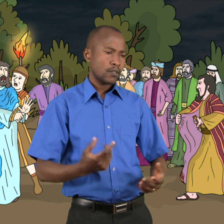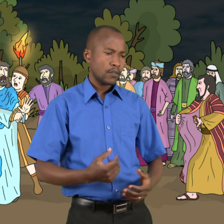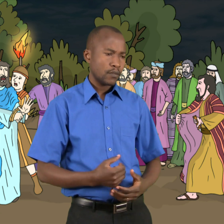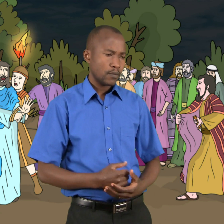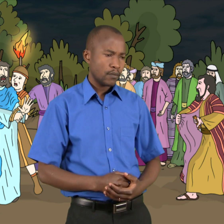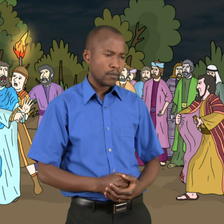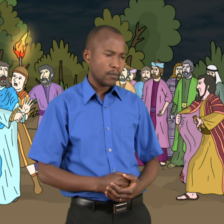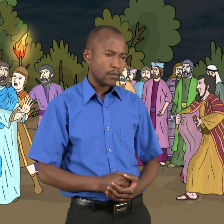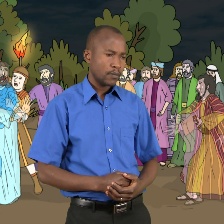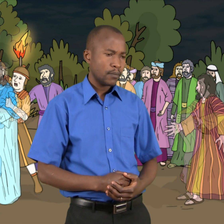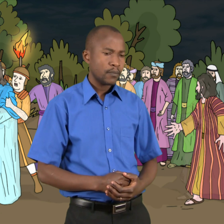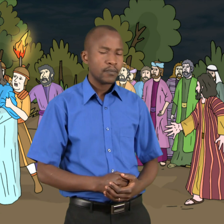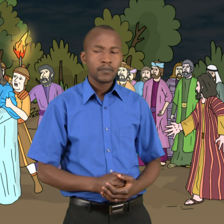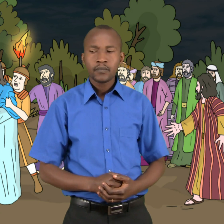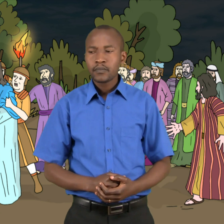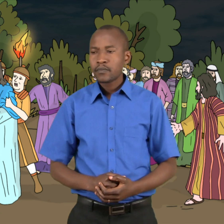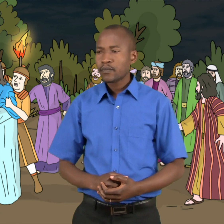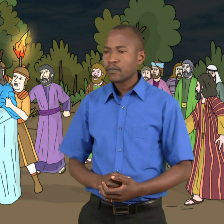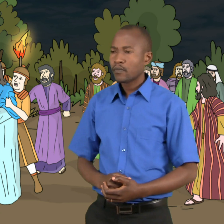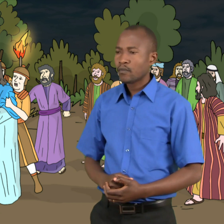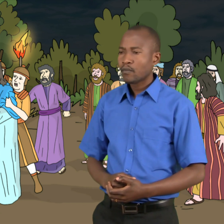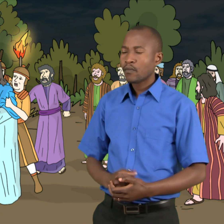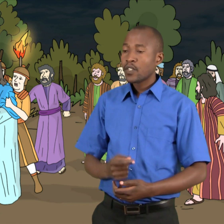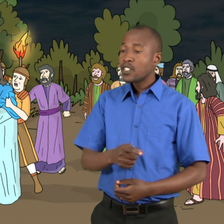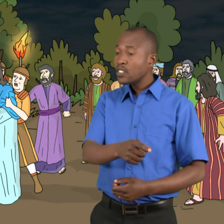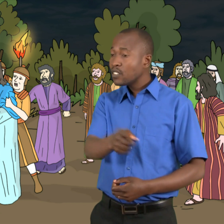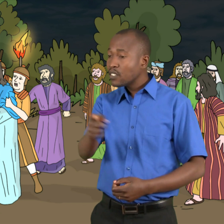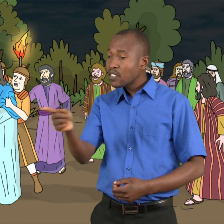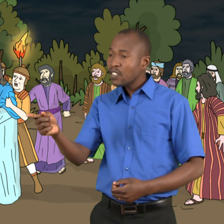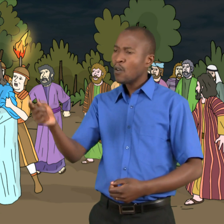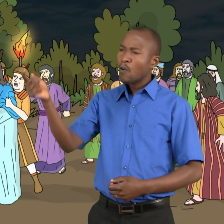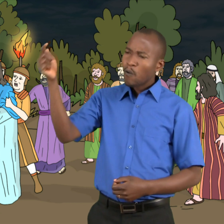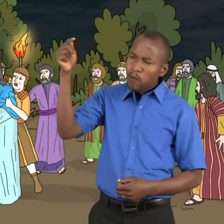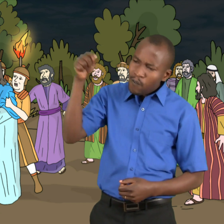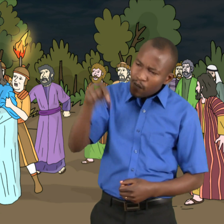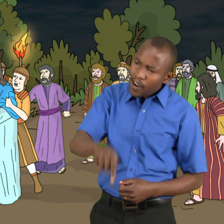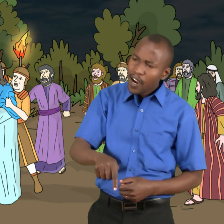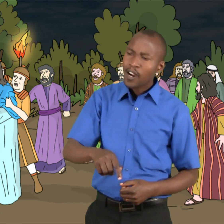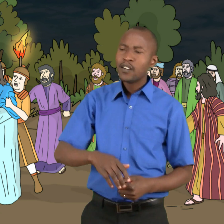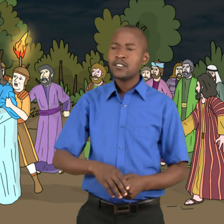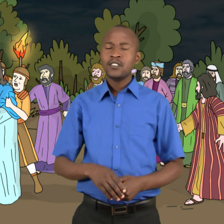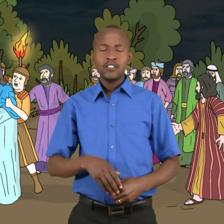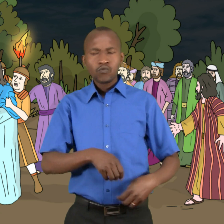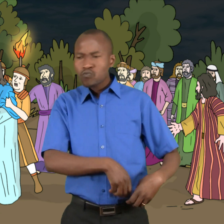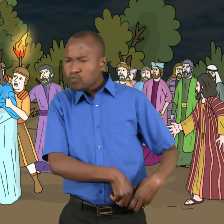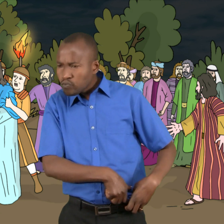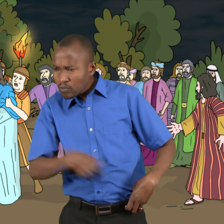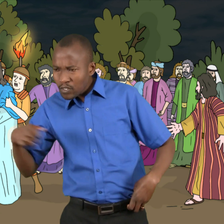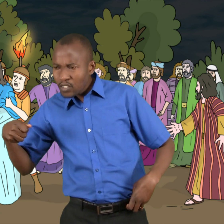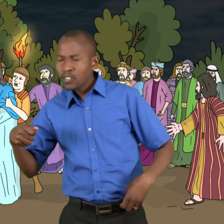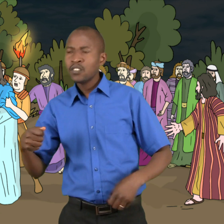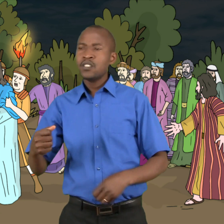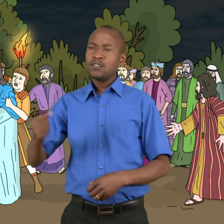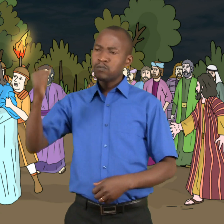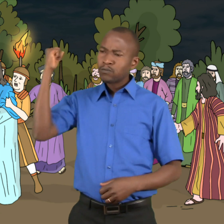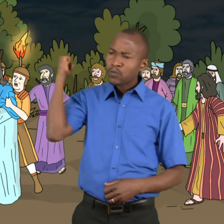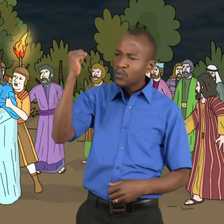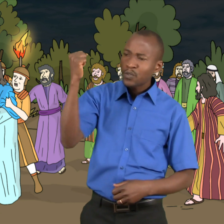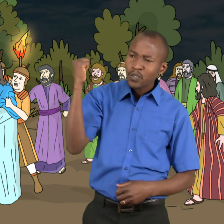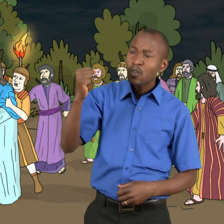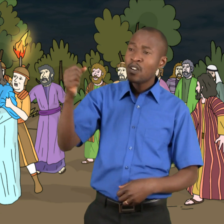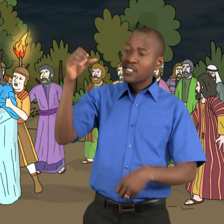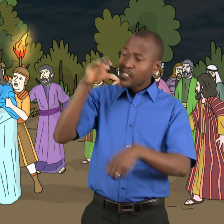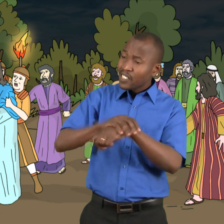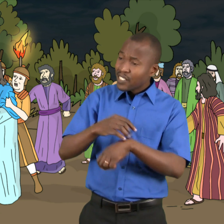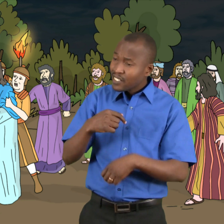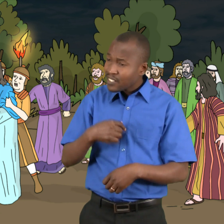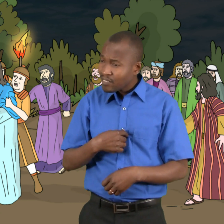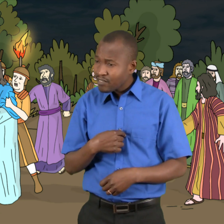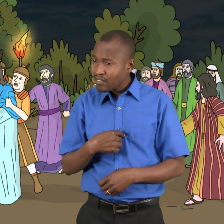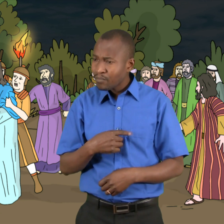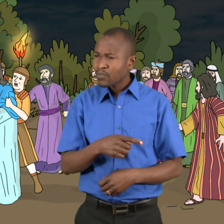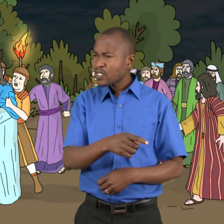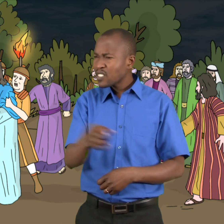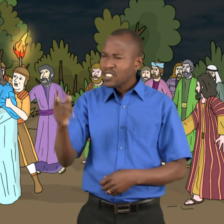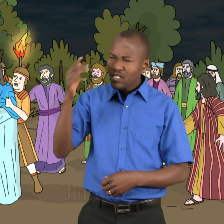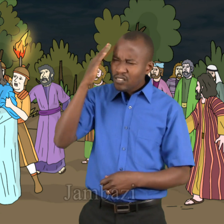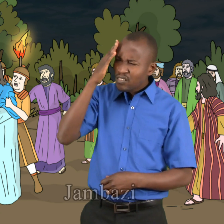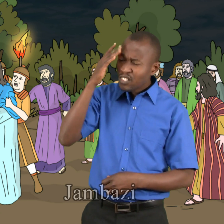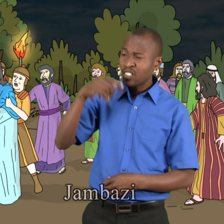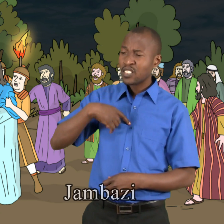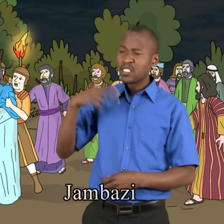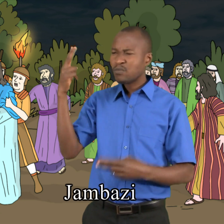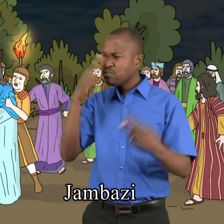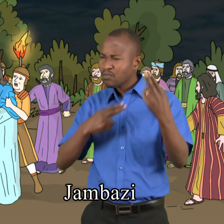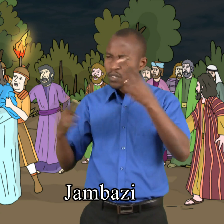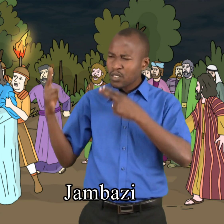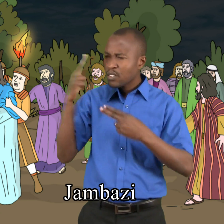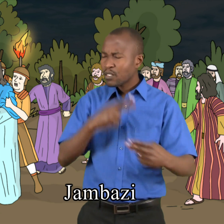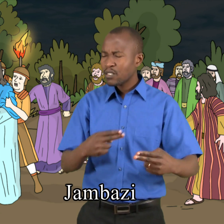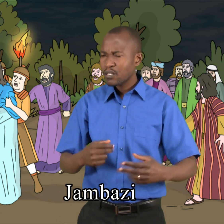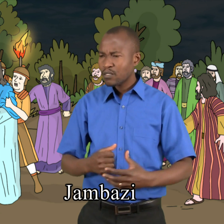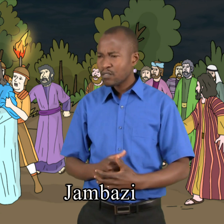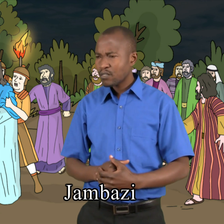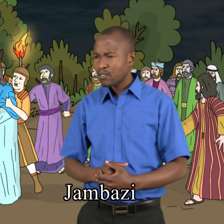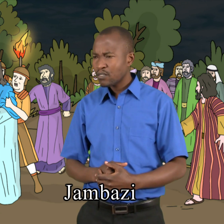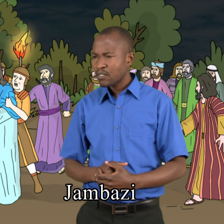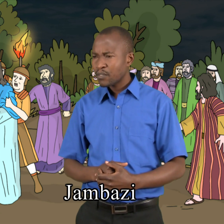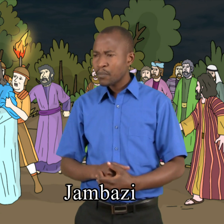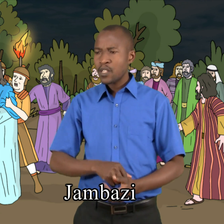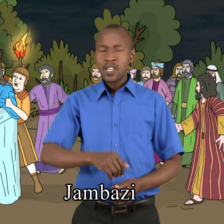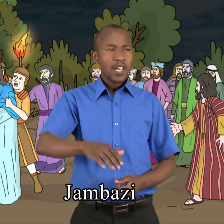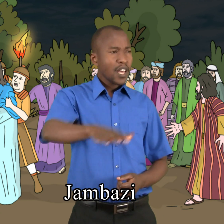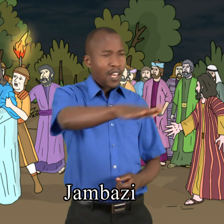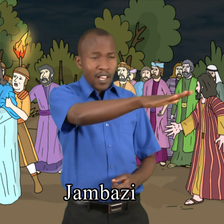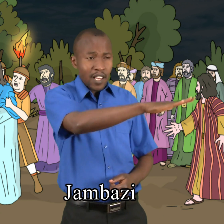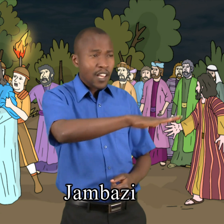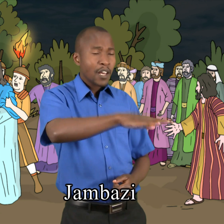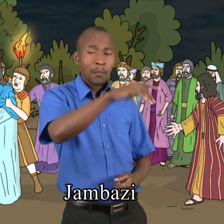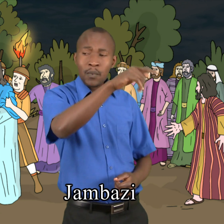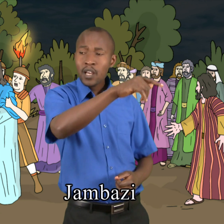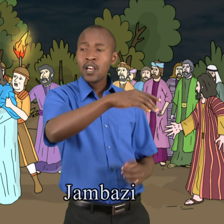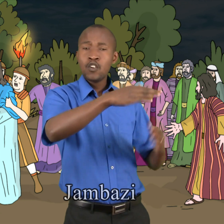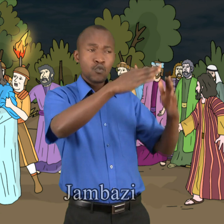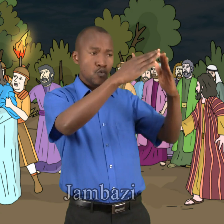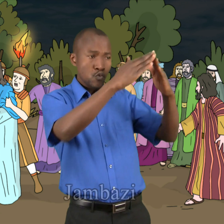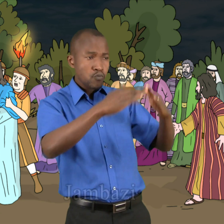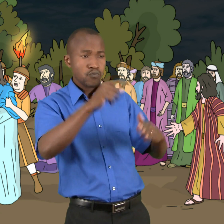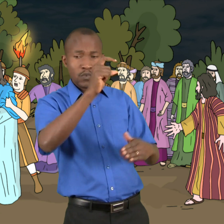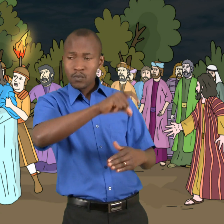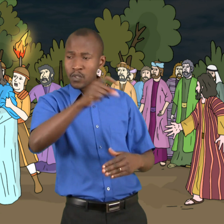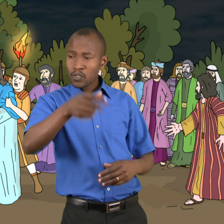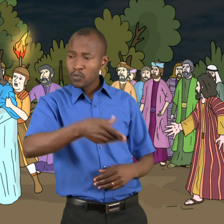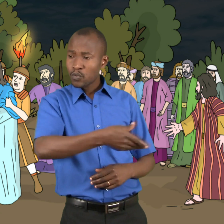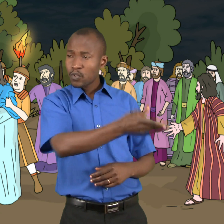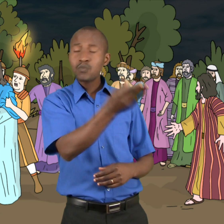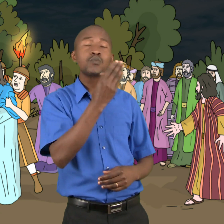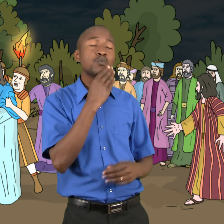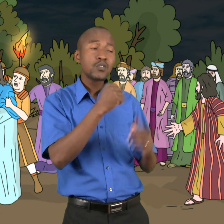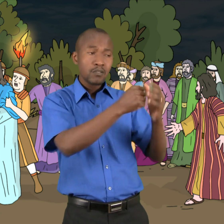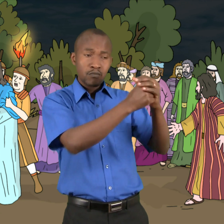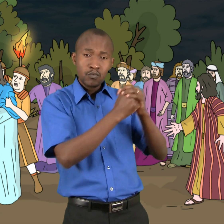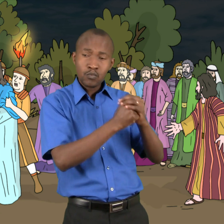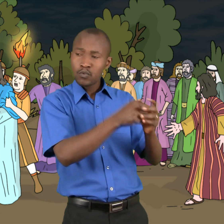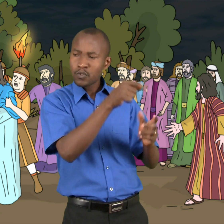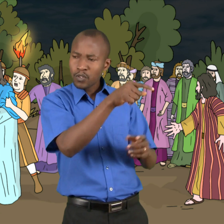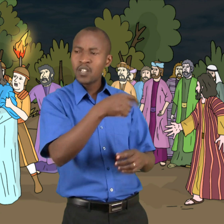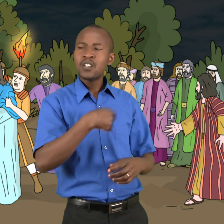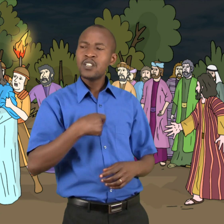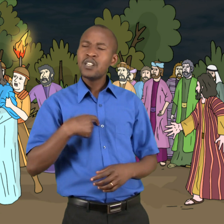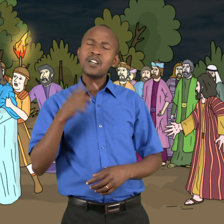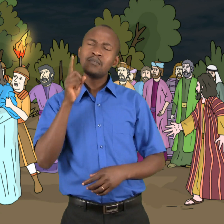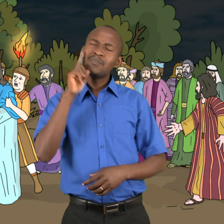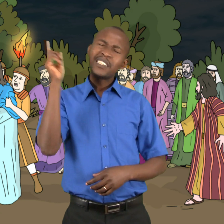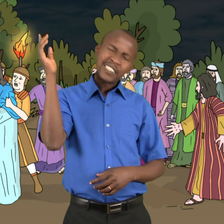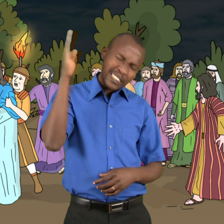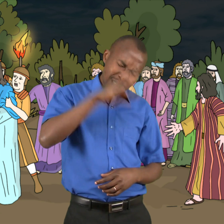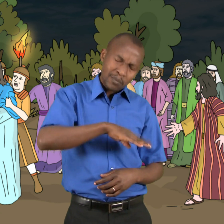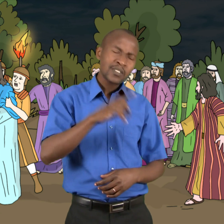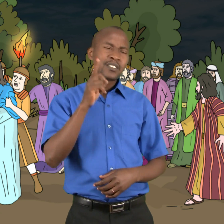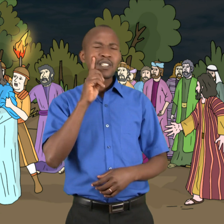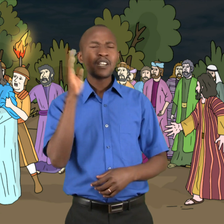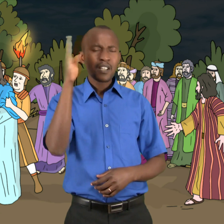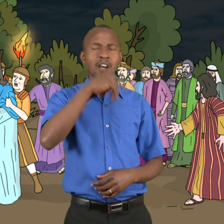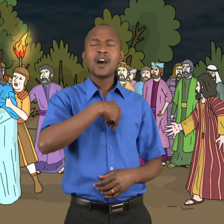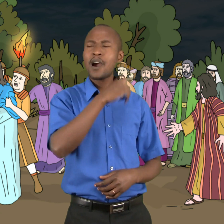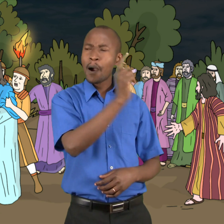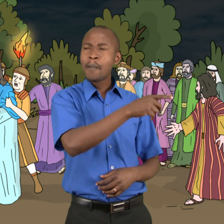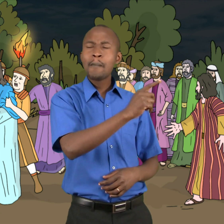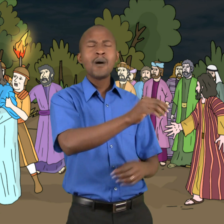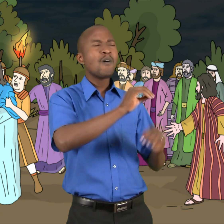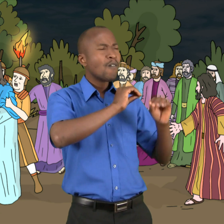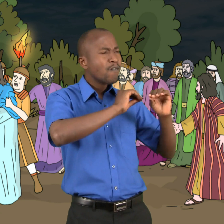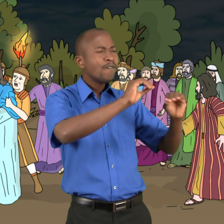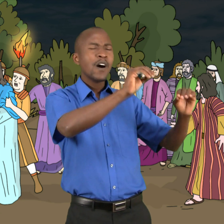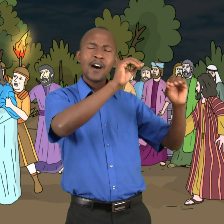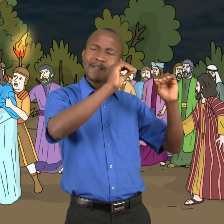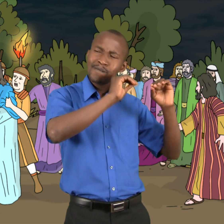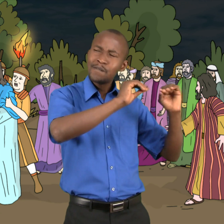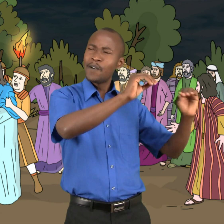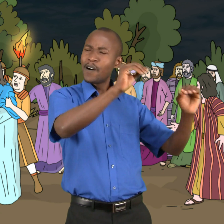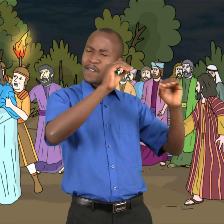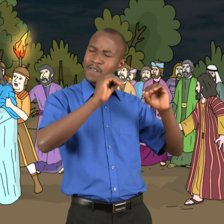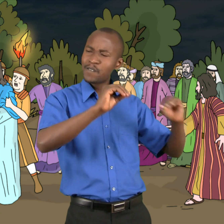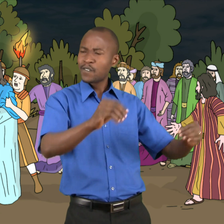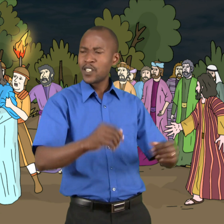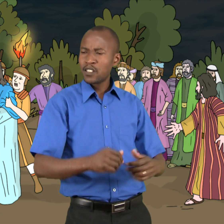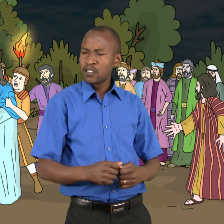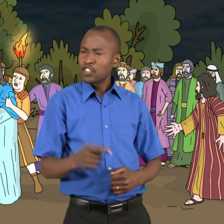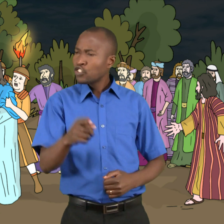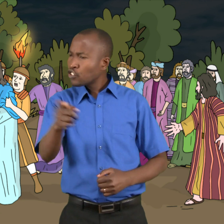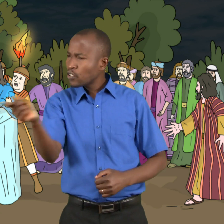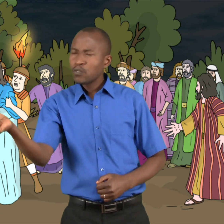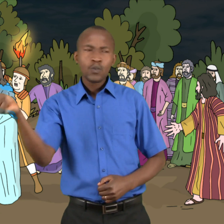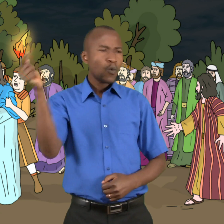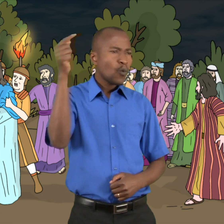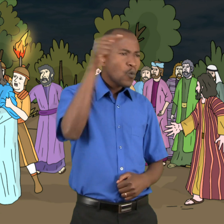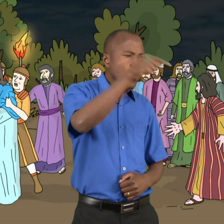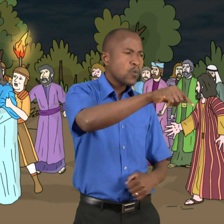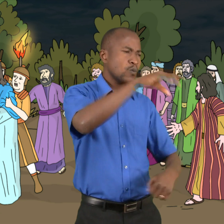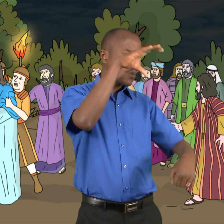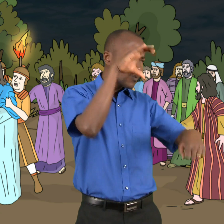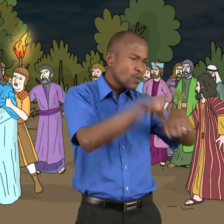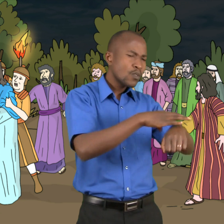At that time Jesus said to the crowd, “Have you come out with swords and clubs to arrest Me as you would an outlaw?